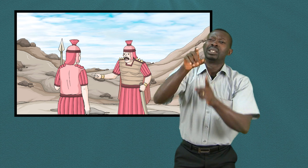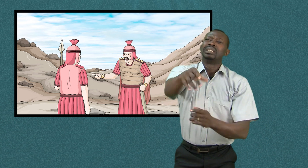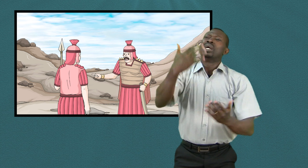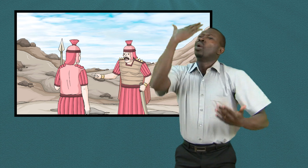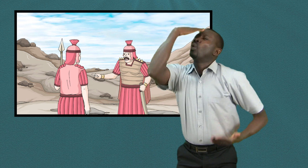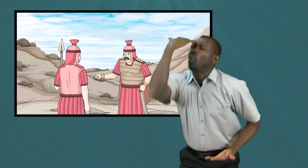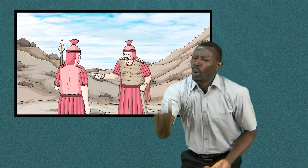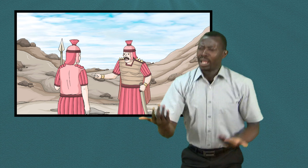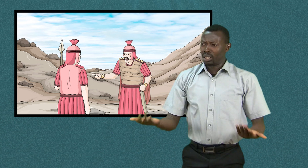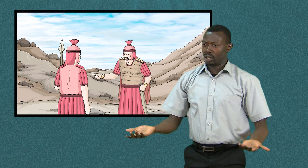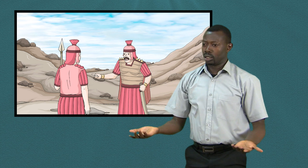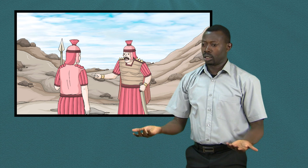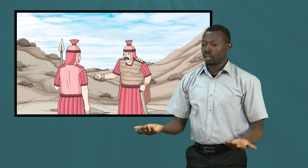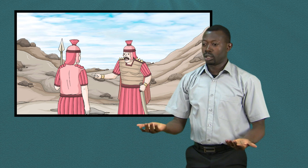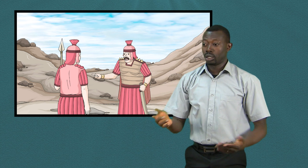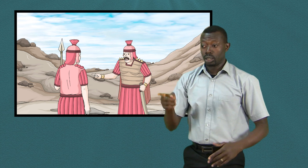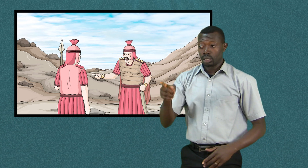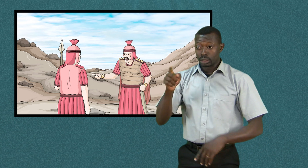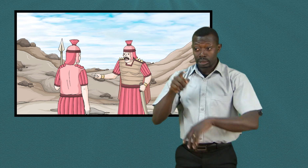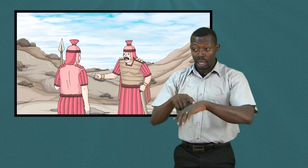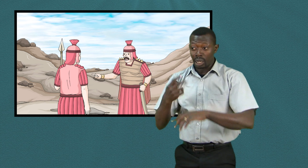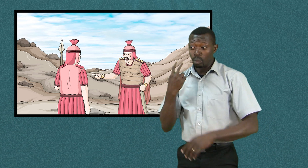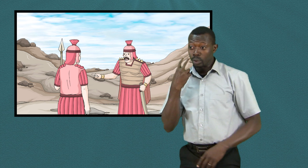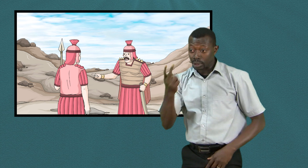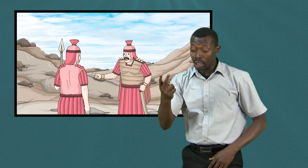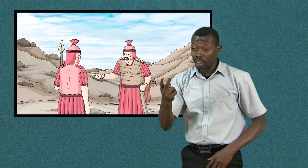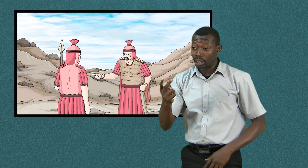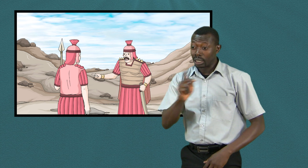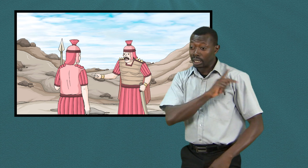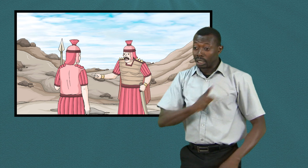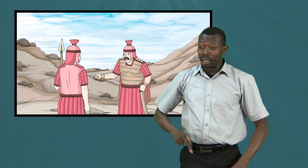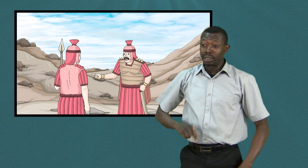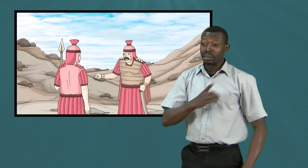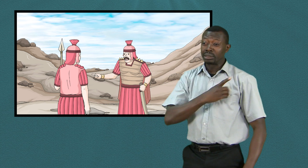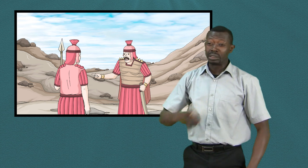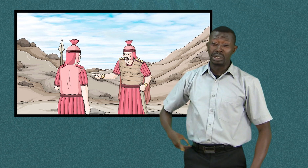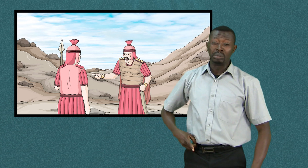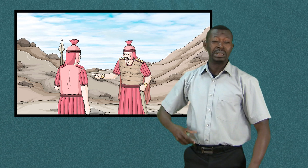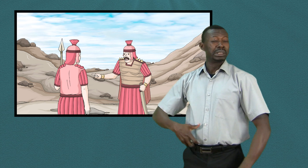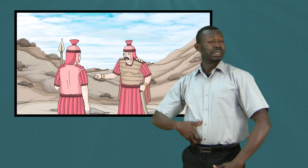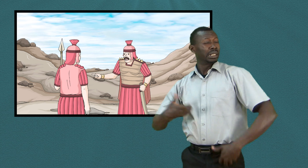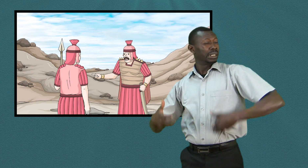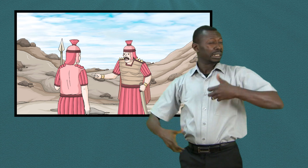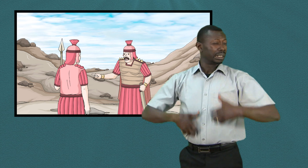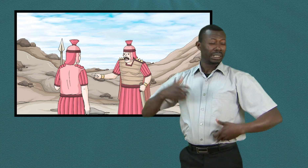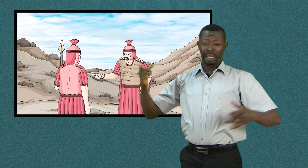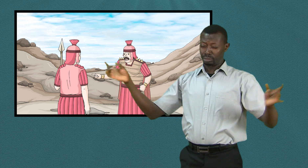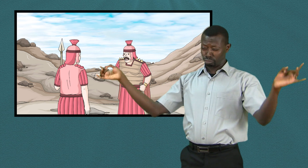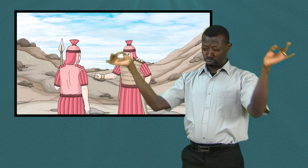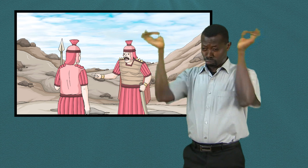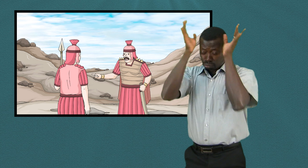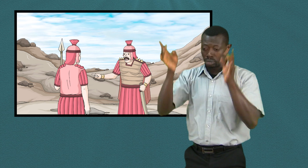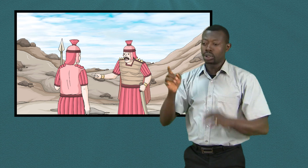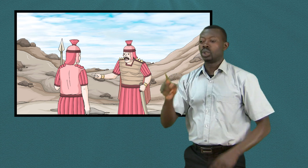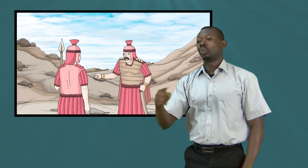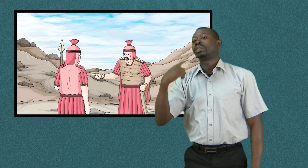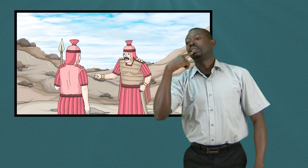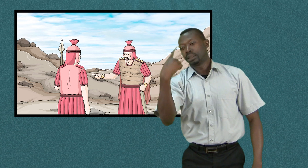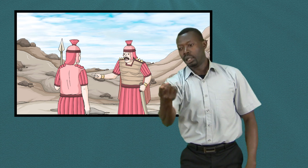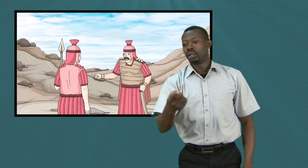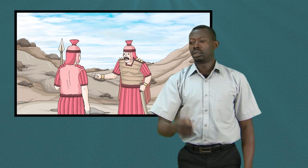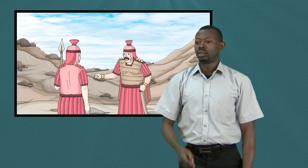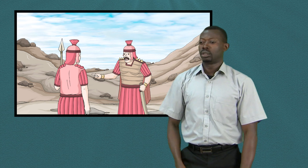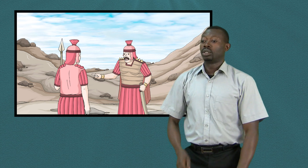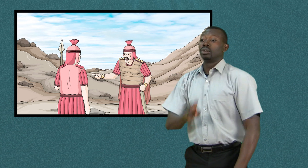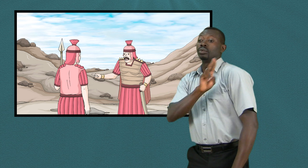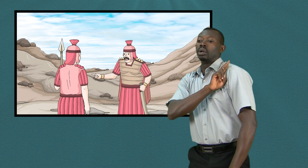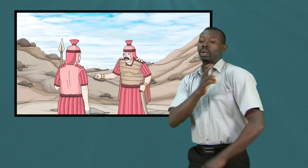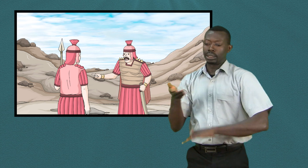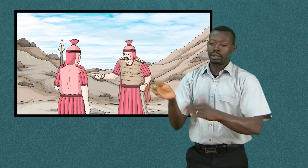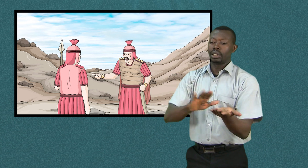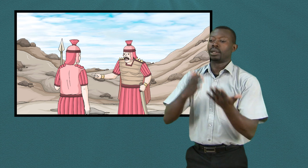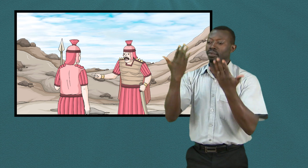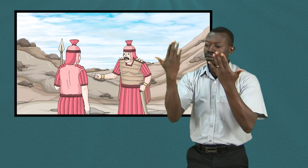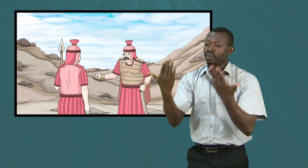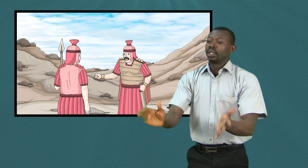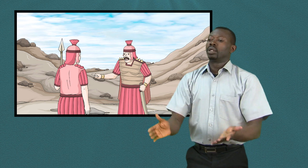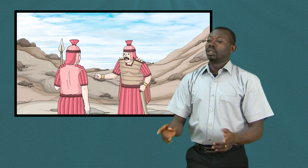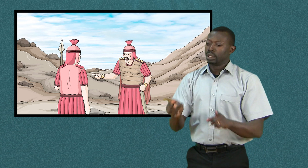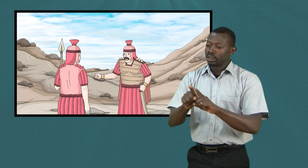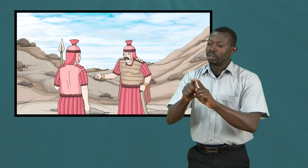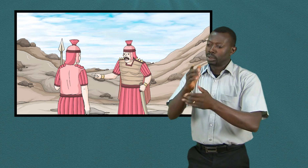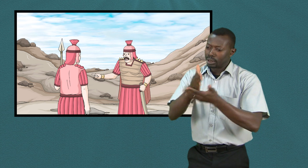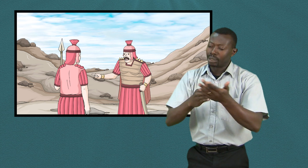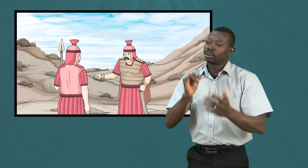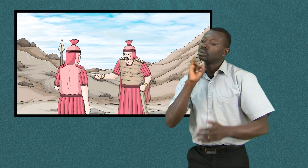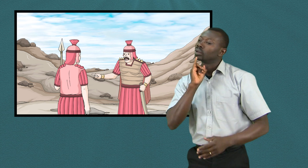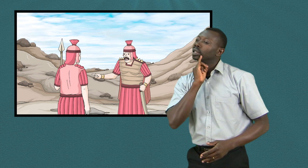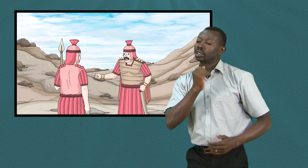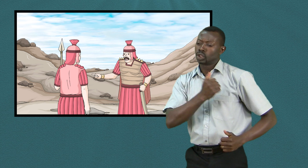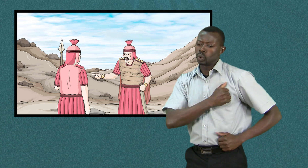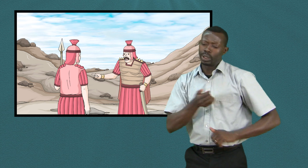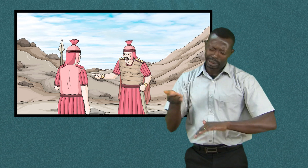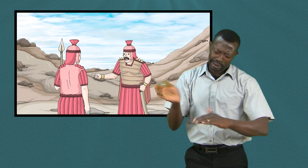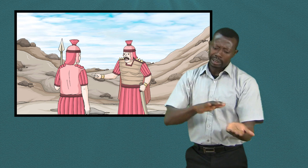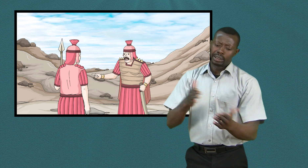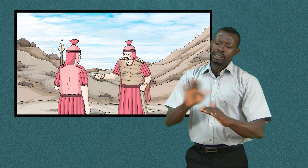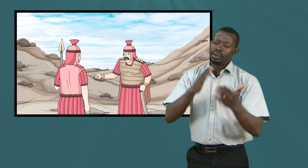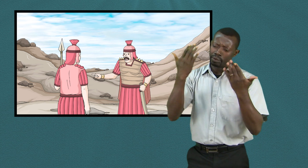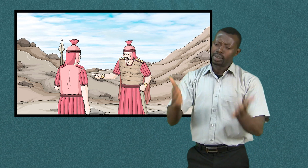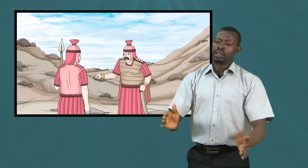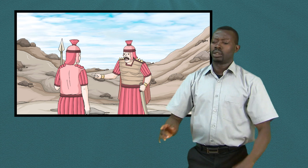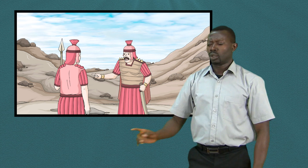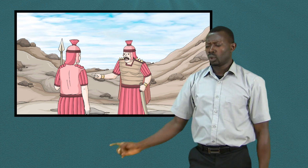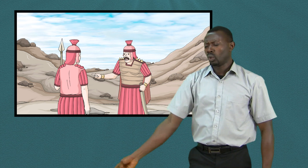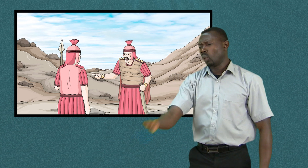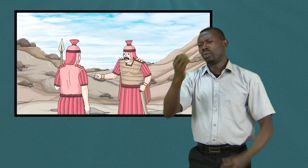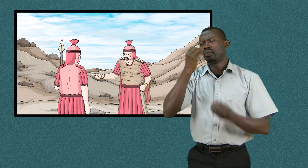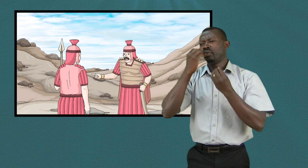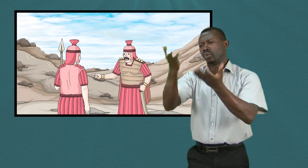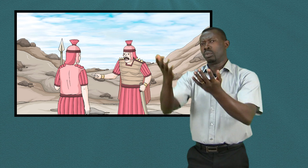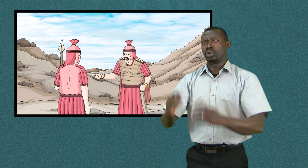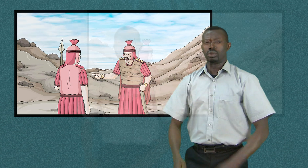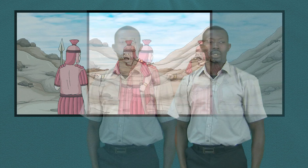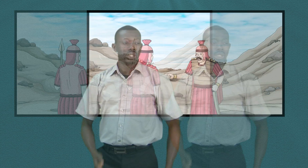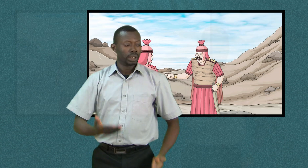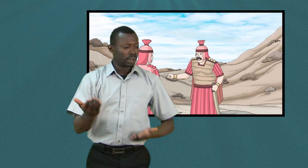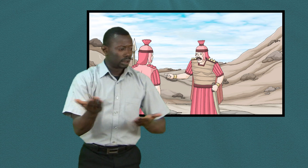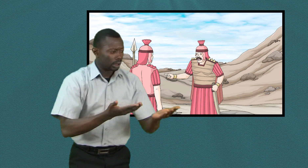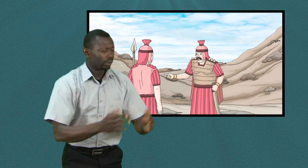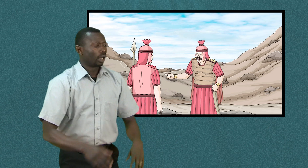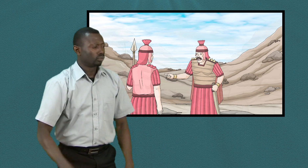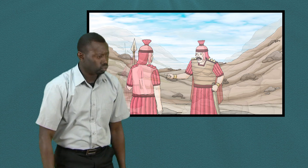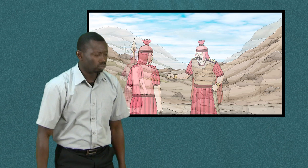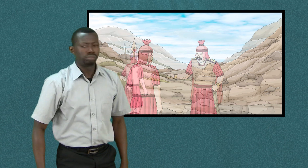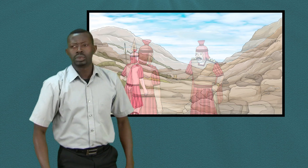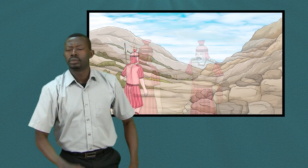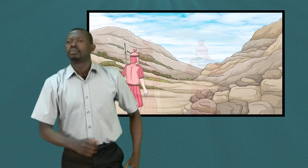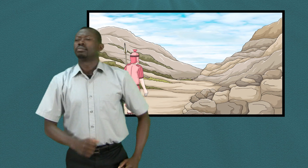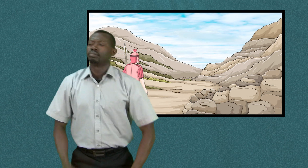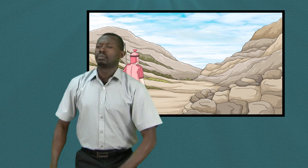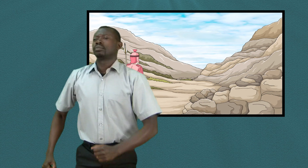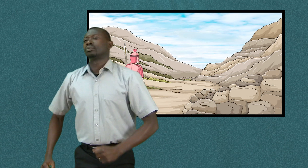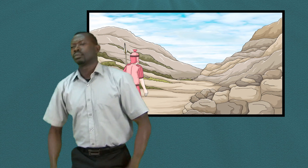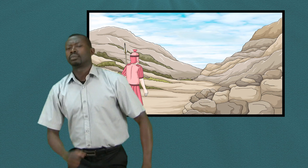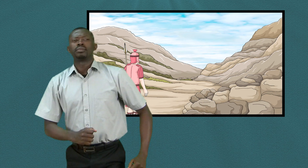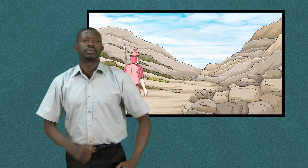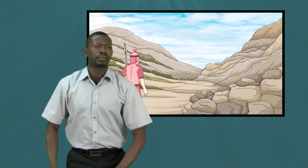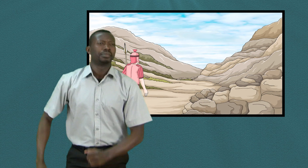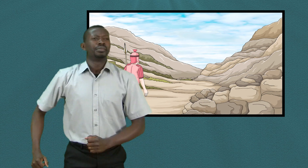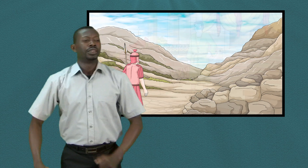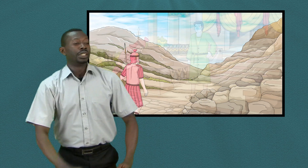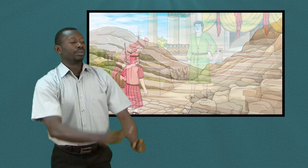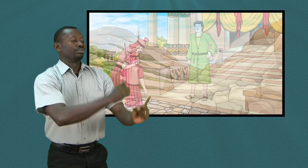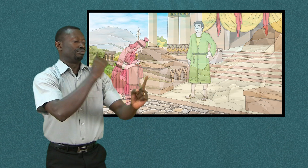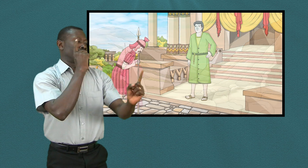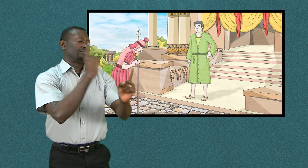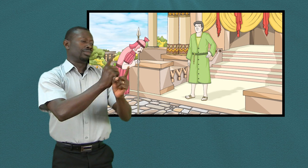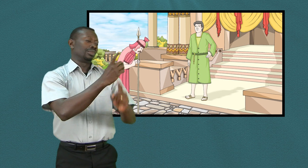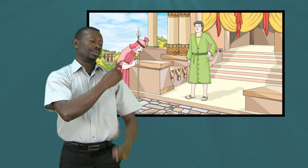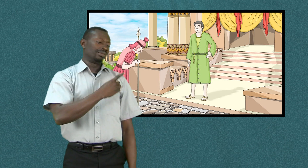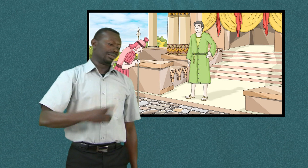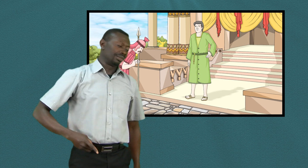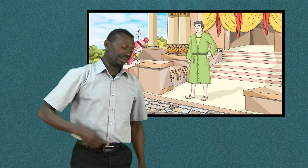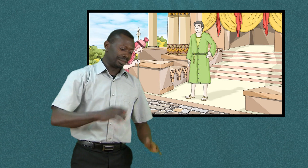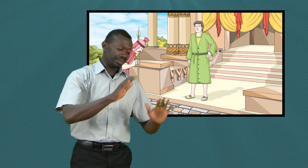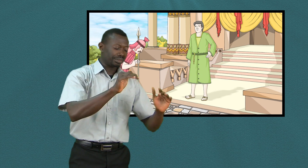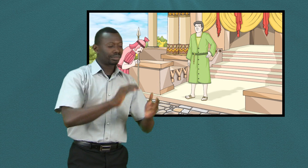Why did you get so close to the wall?’ If so, then you are to say, ‘Your servant Uriah the Hittite is dead as well.’” So the messenger set out and reported to David all that Joab had sent him to say.